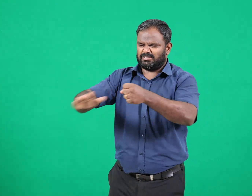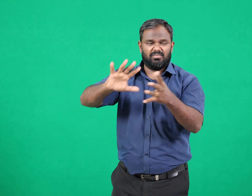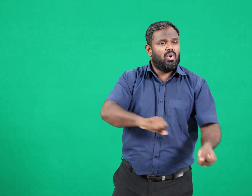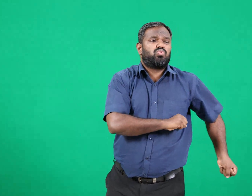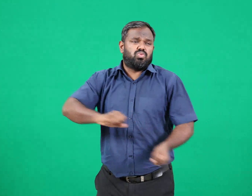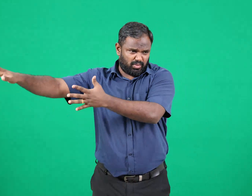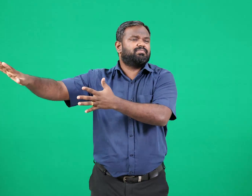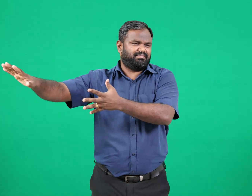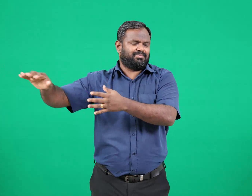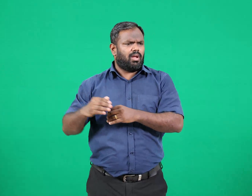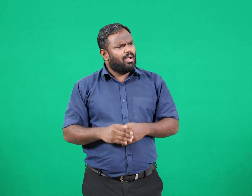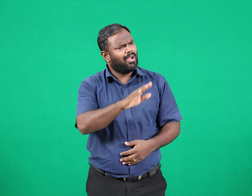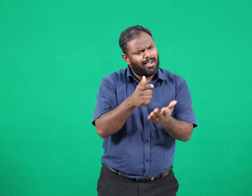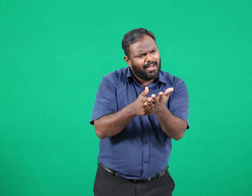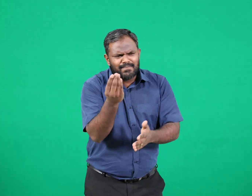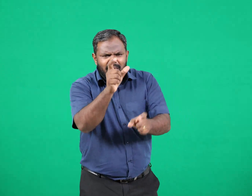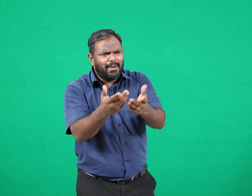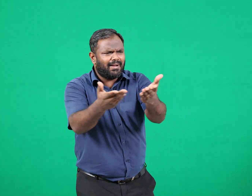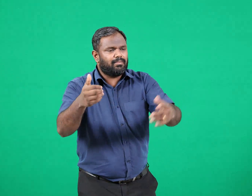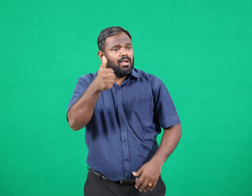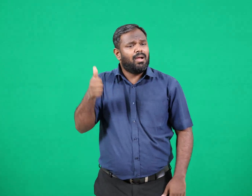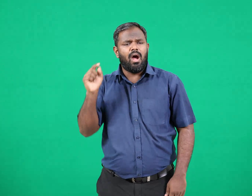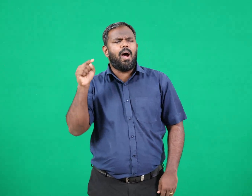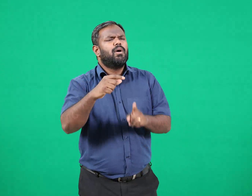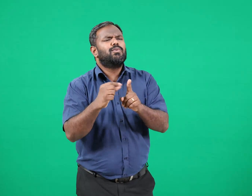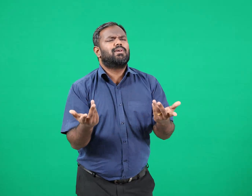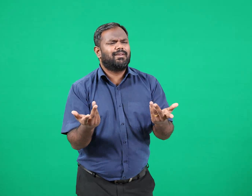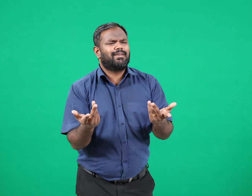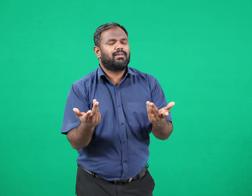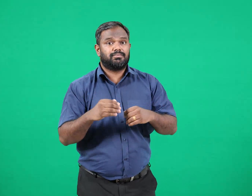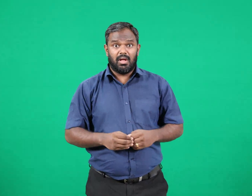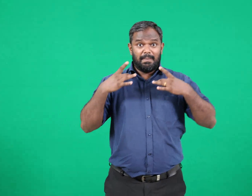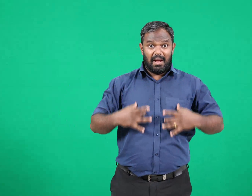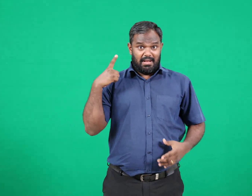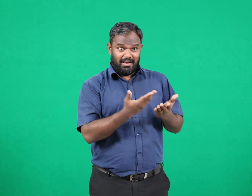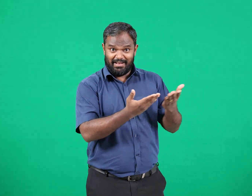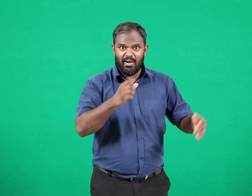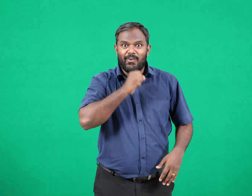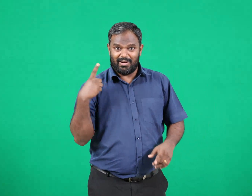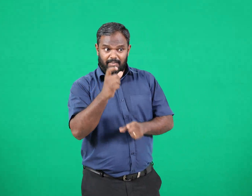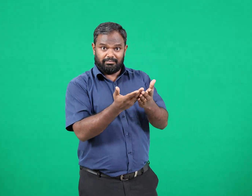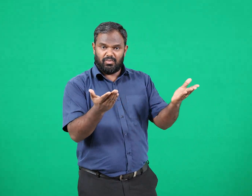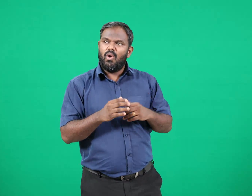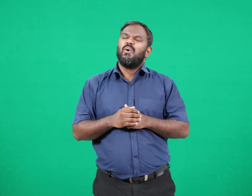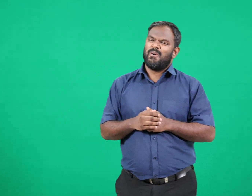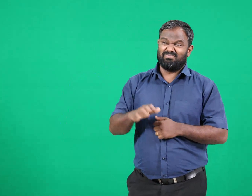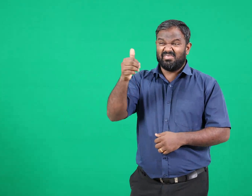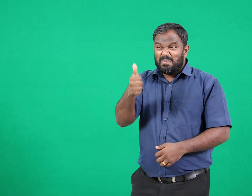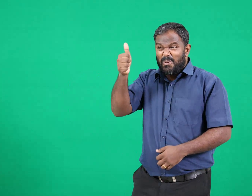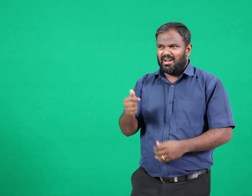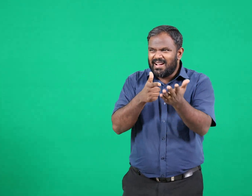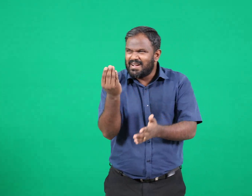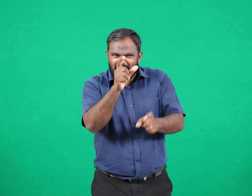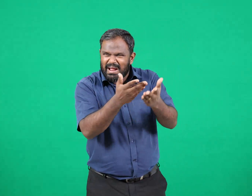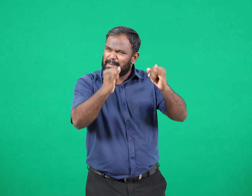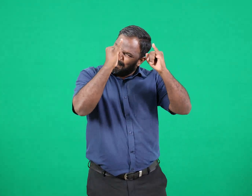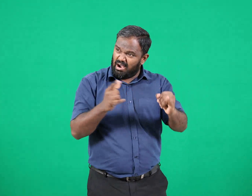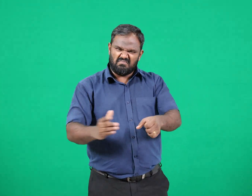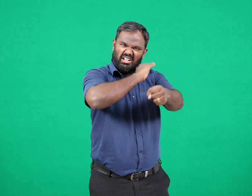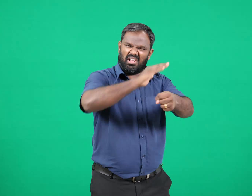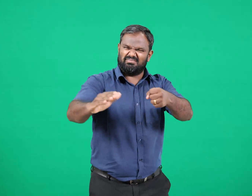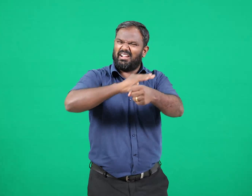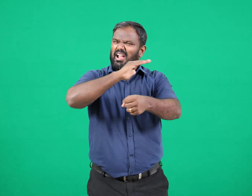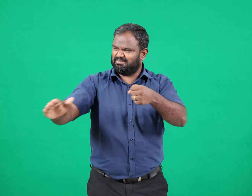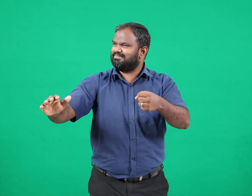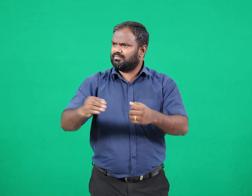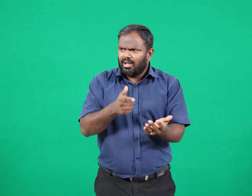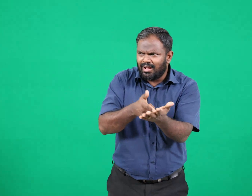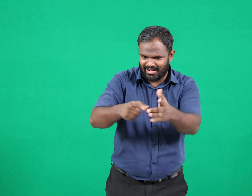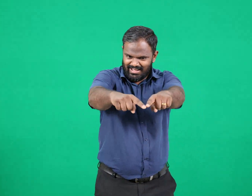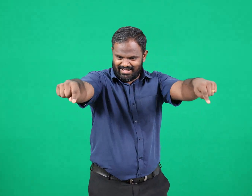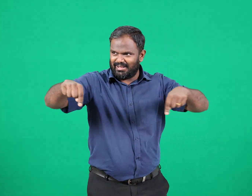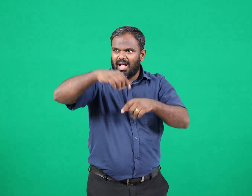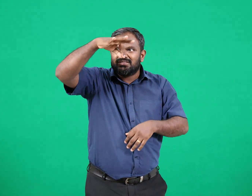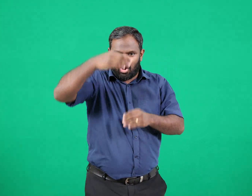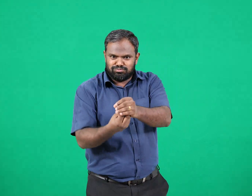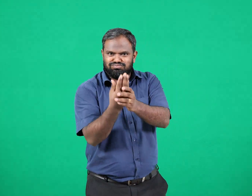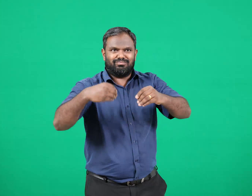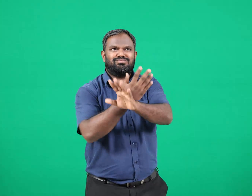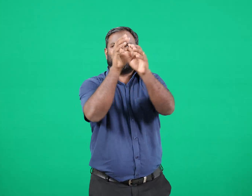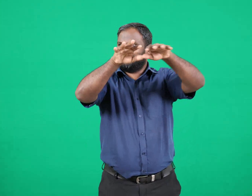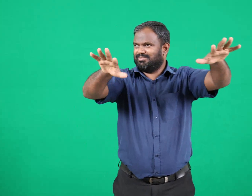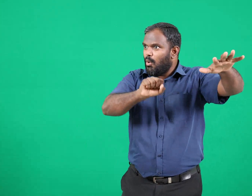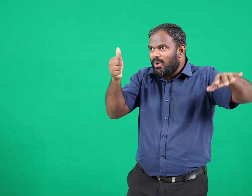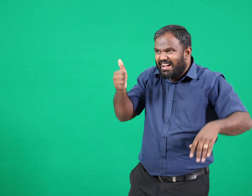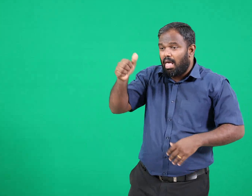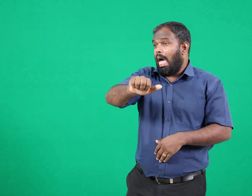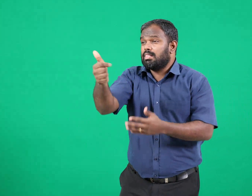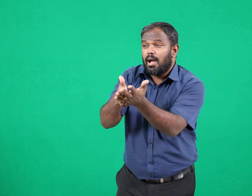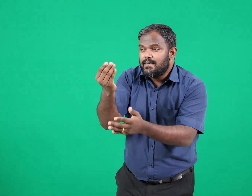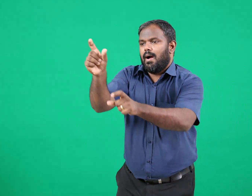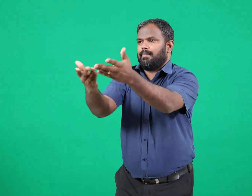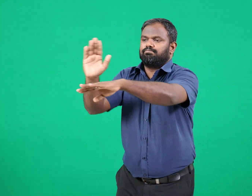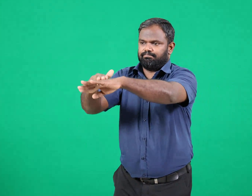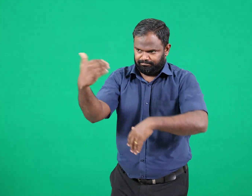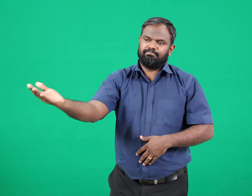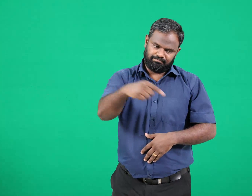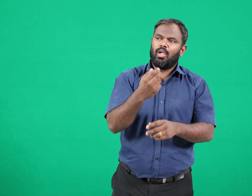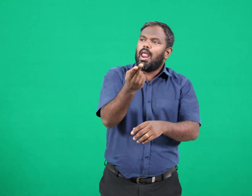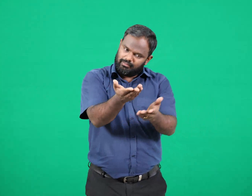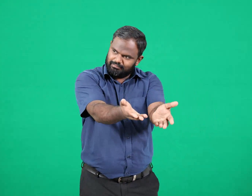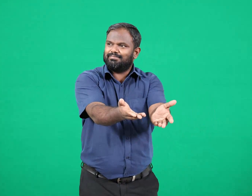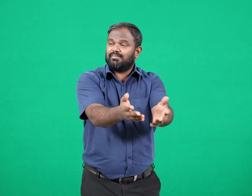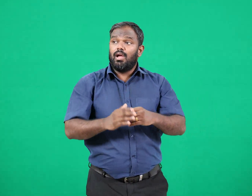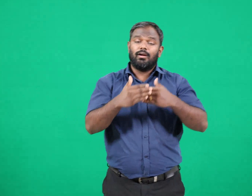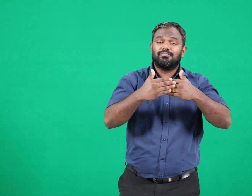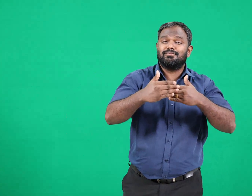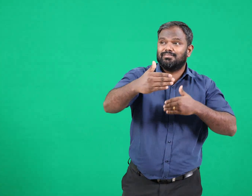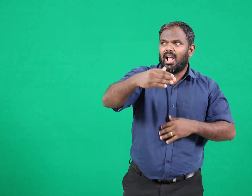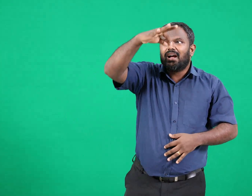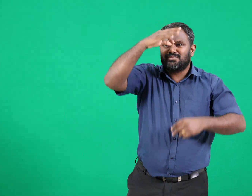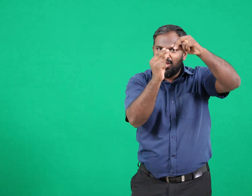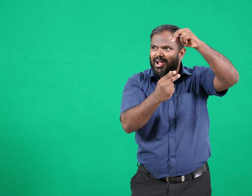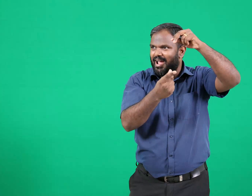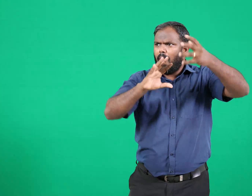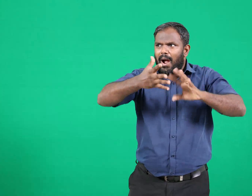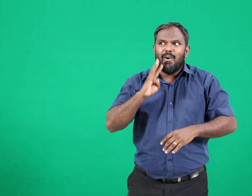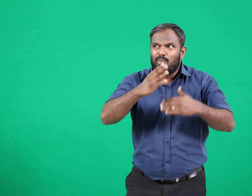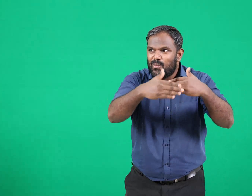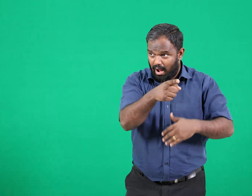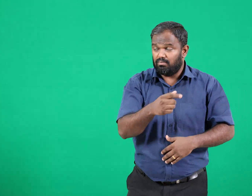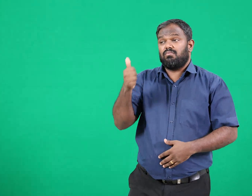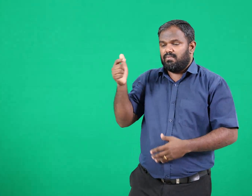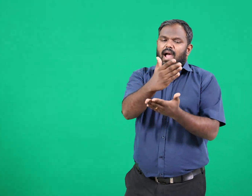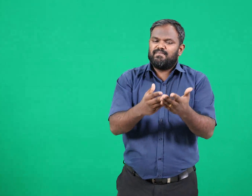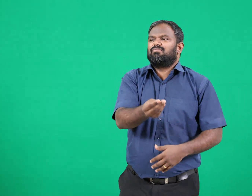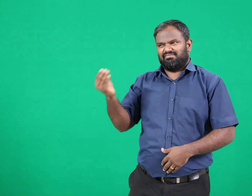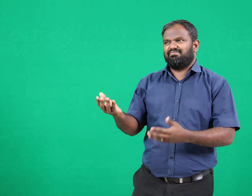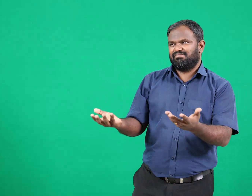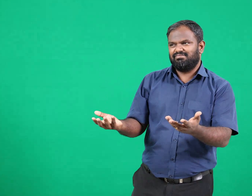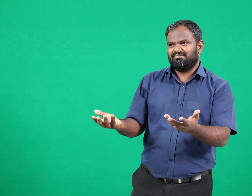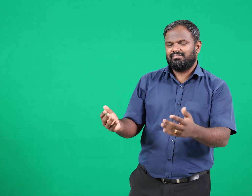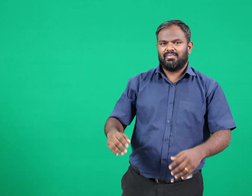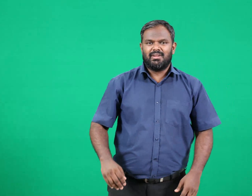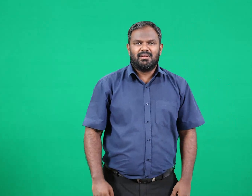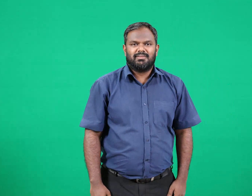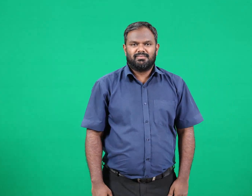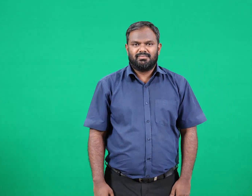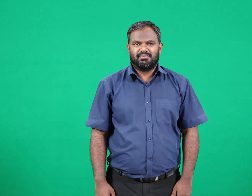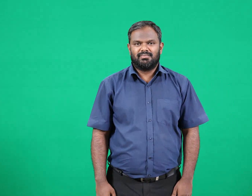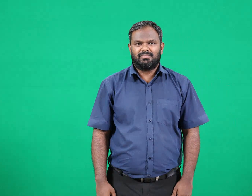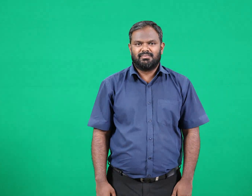"He will bring those wretches to a wretched end," they replied, "and will rent out the vineyard to other tenants who will give him his share of the fruit at harvest time."